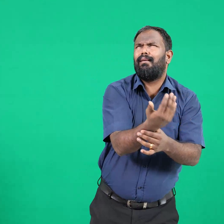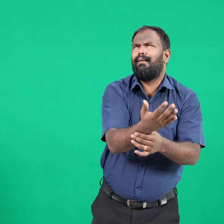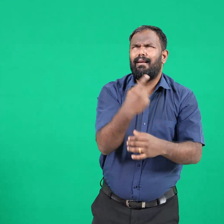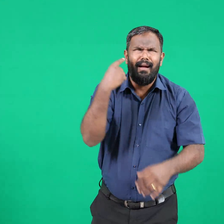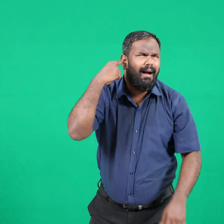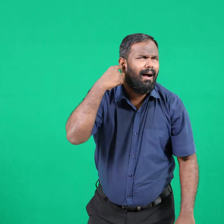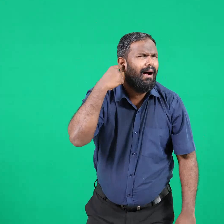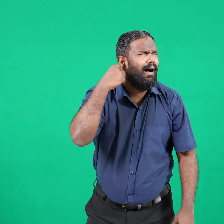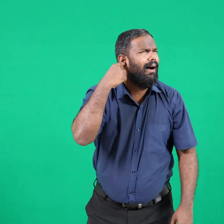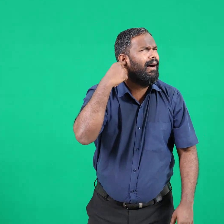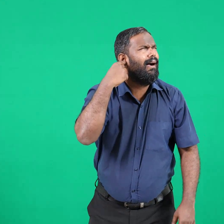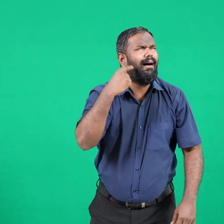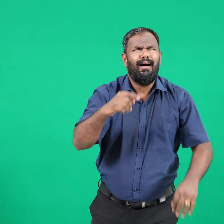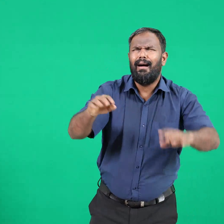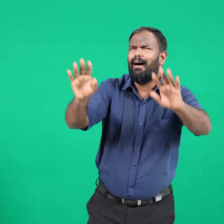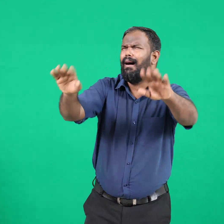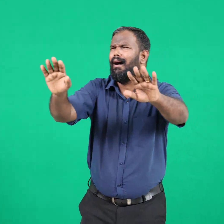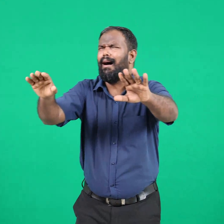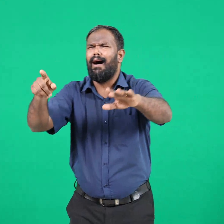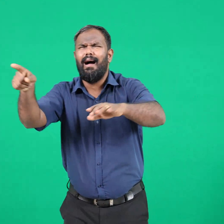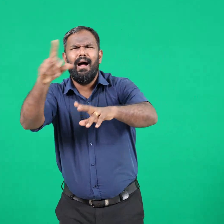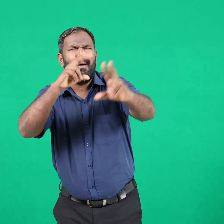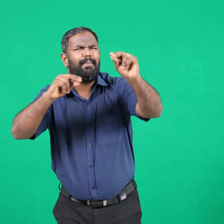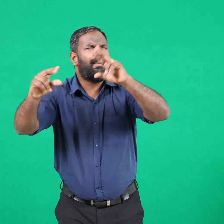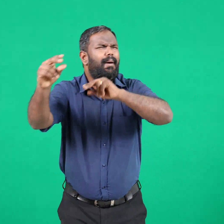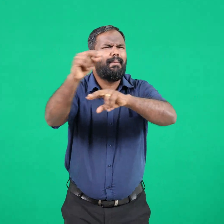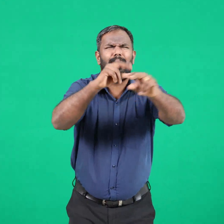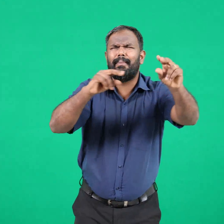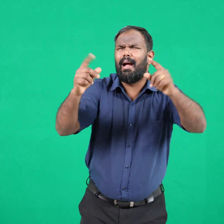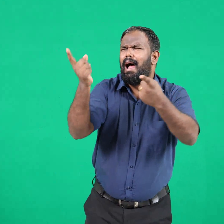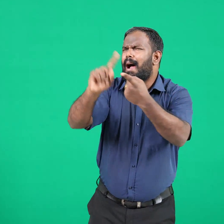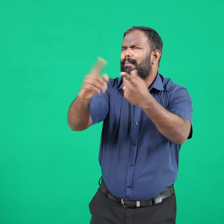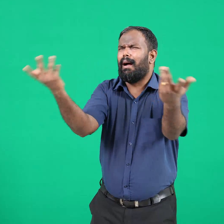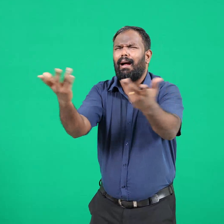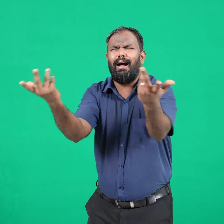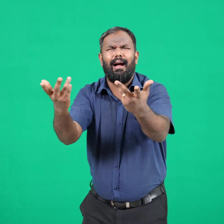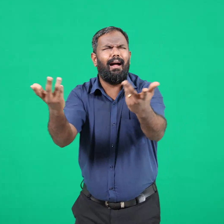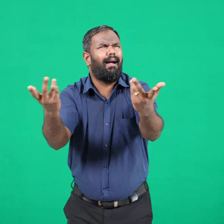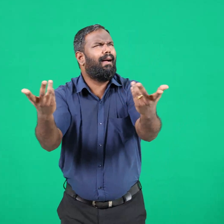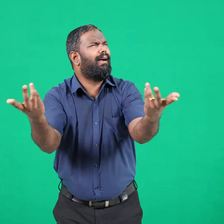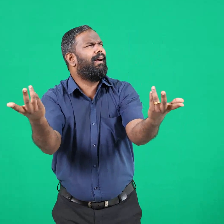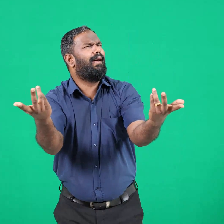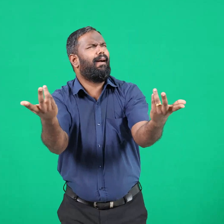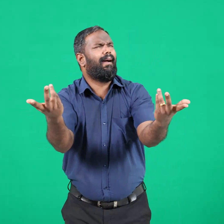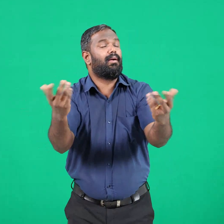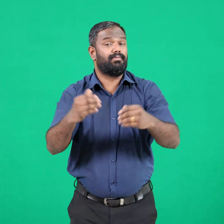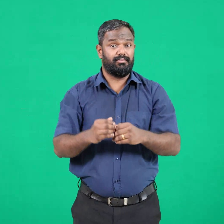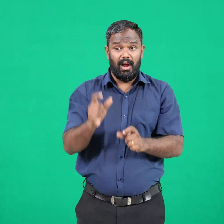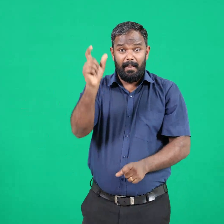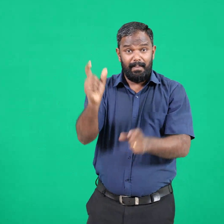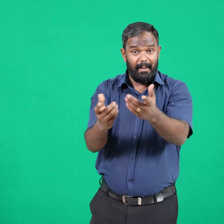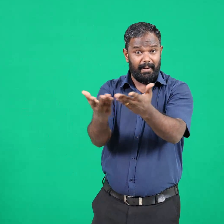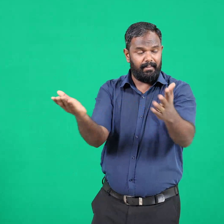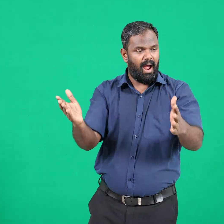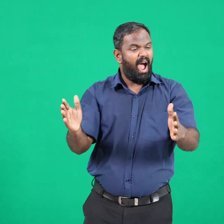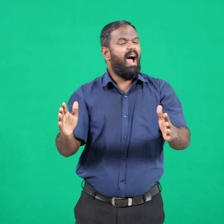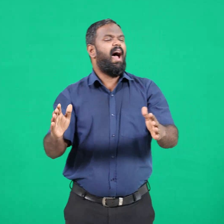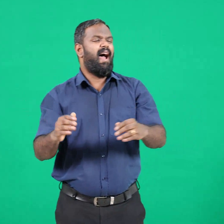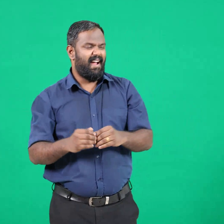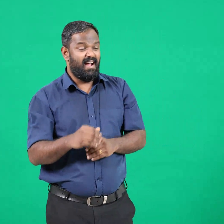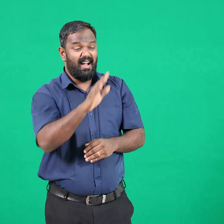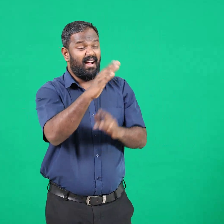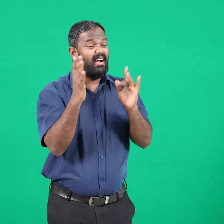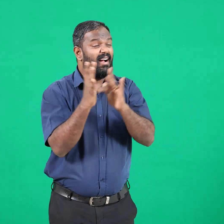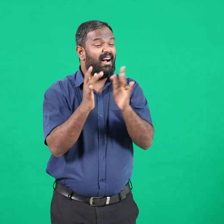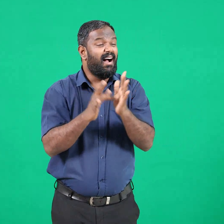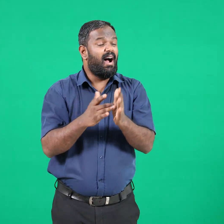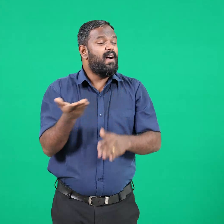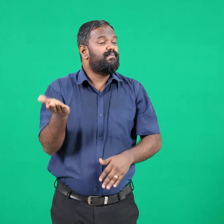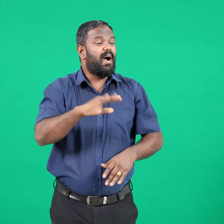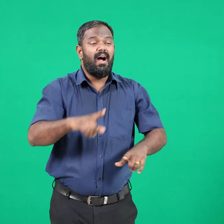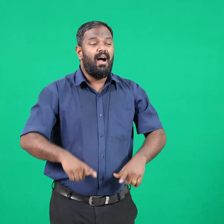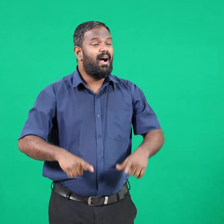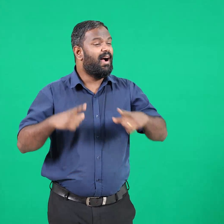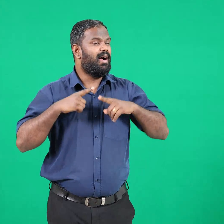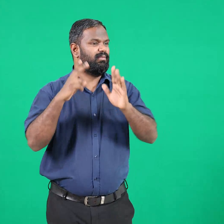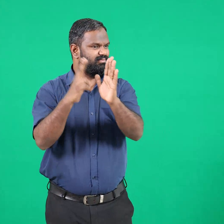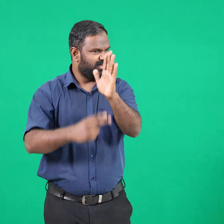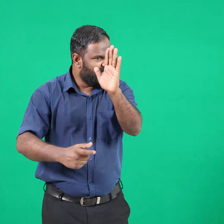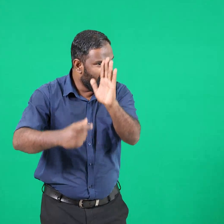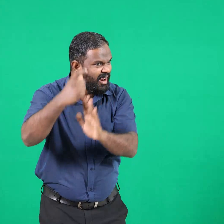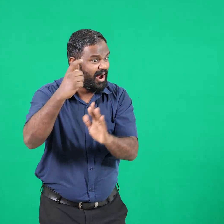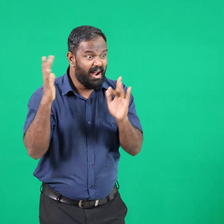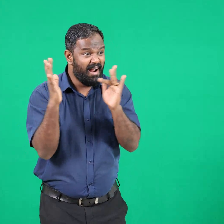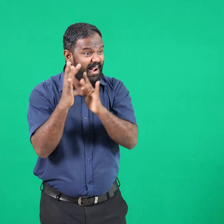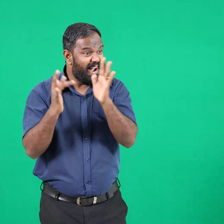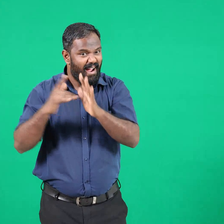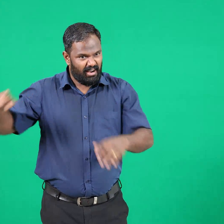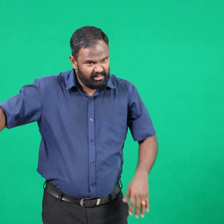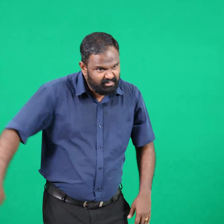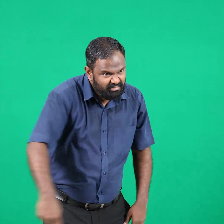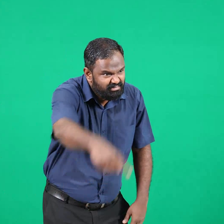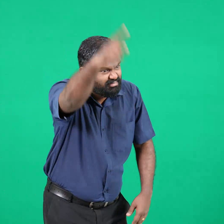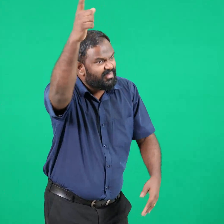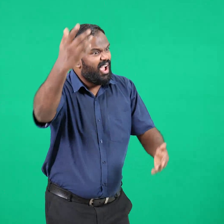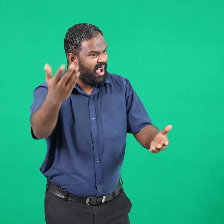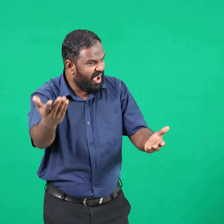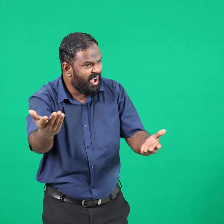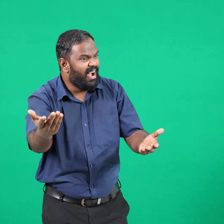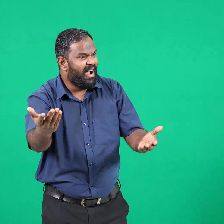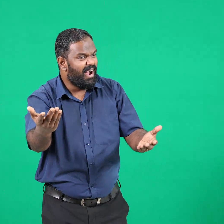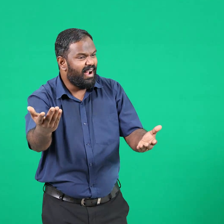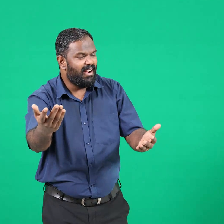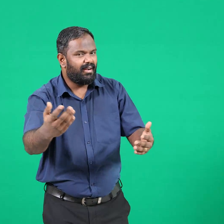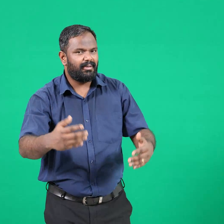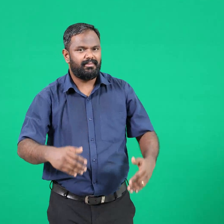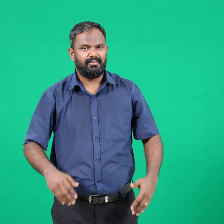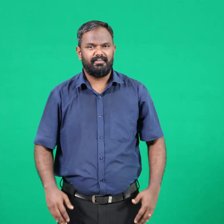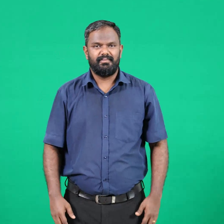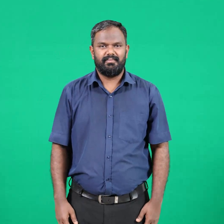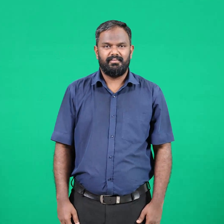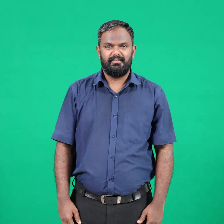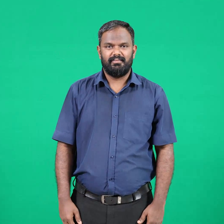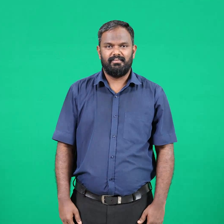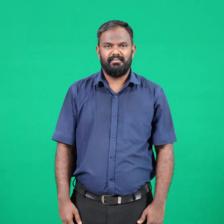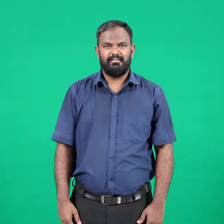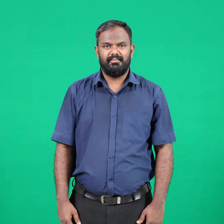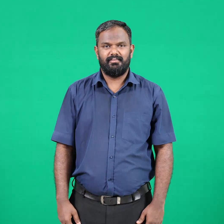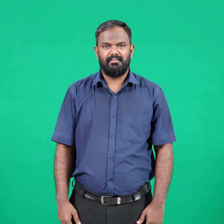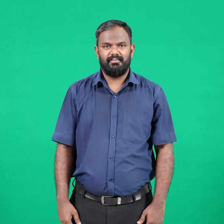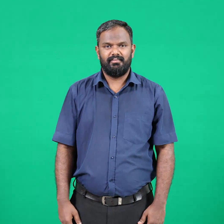"Jesus of Nazareth is passing by," they told him.